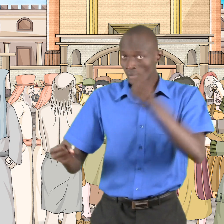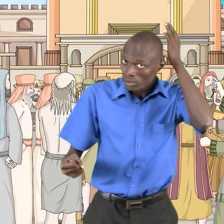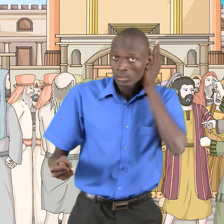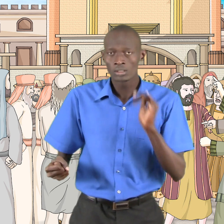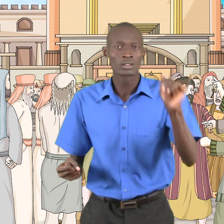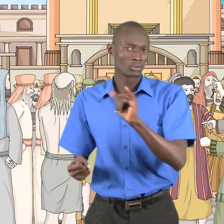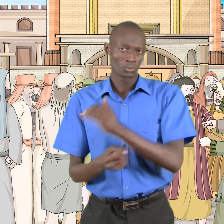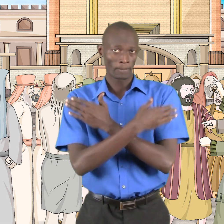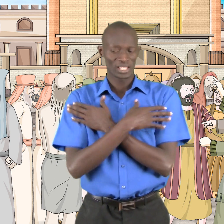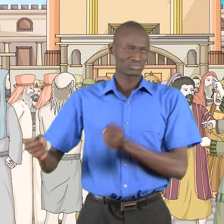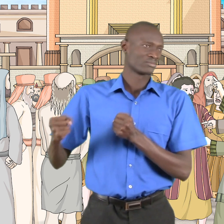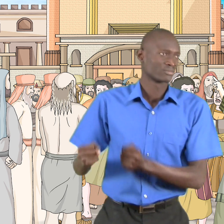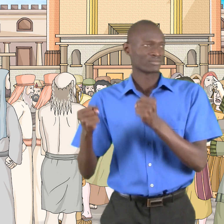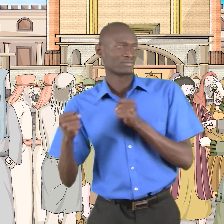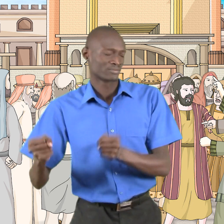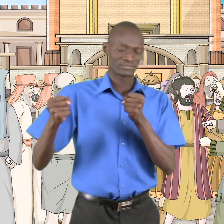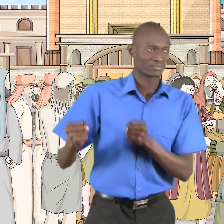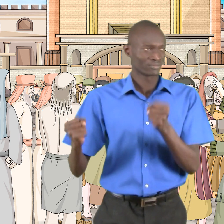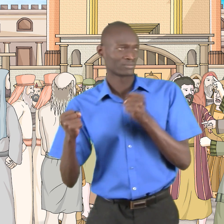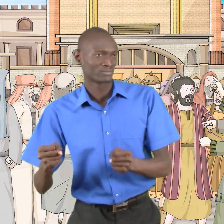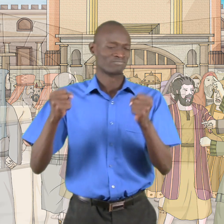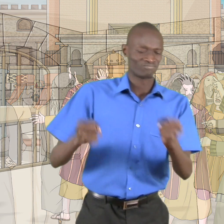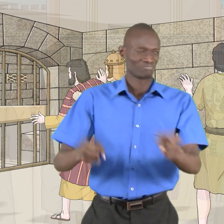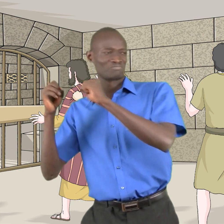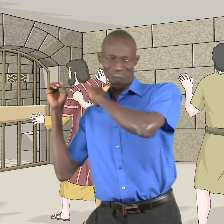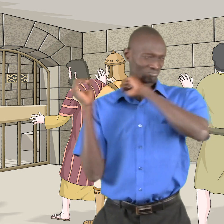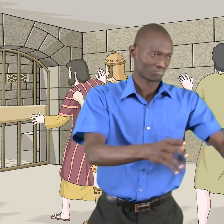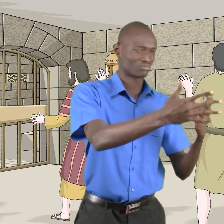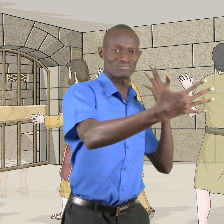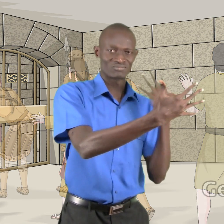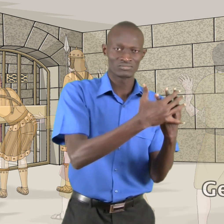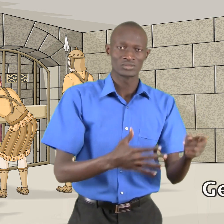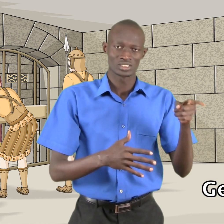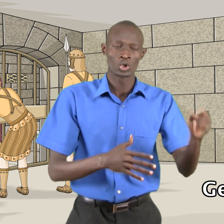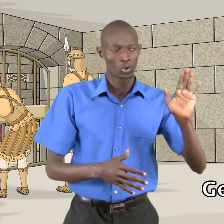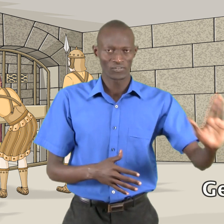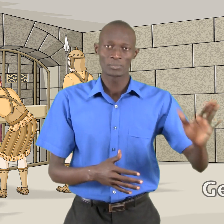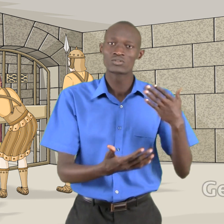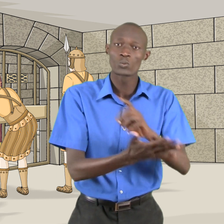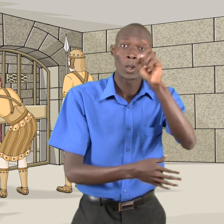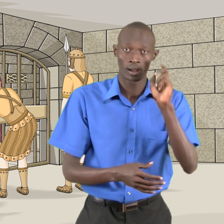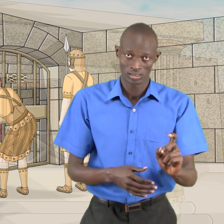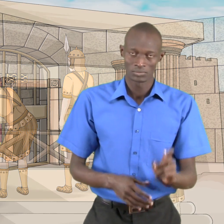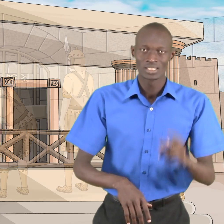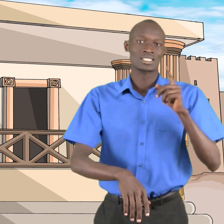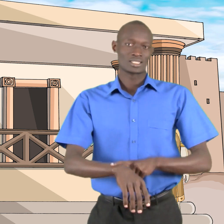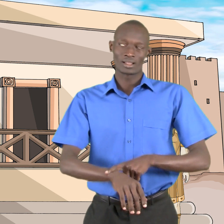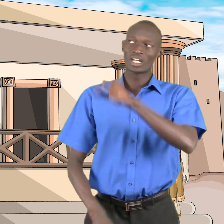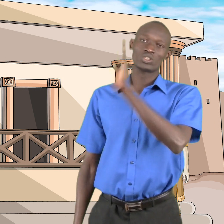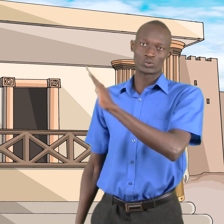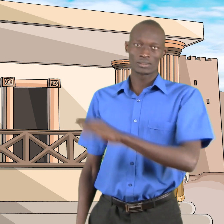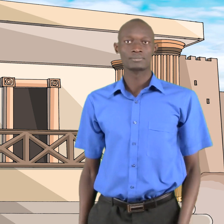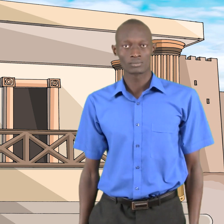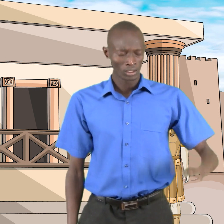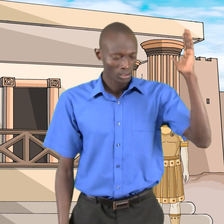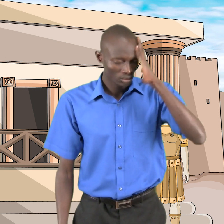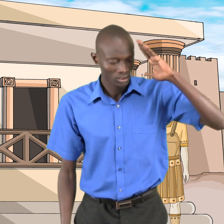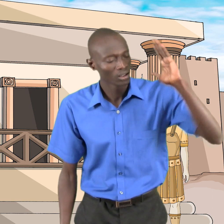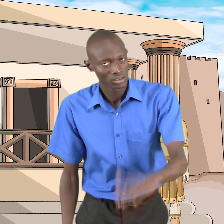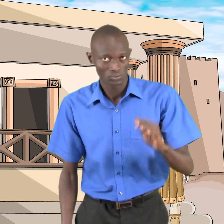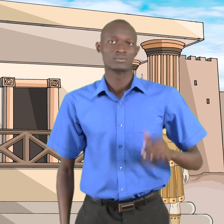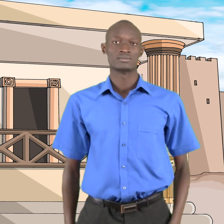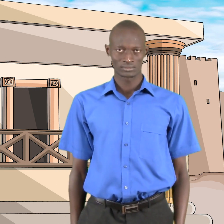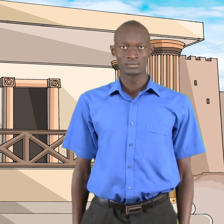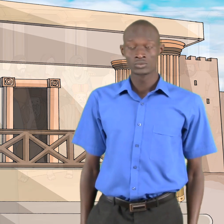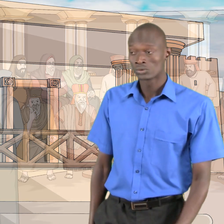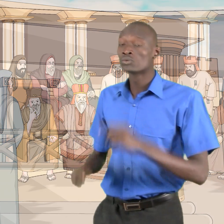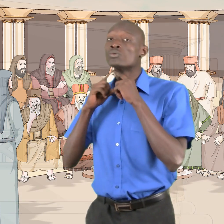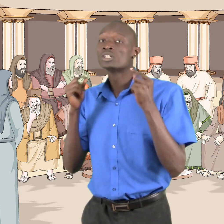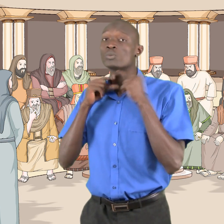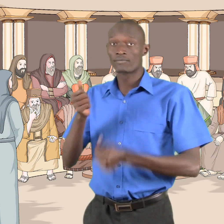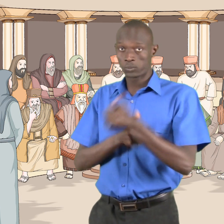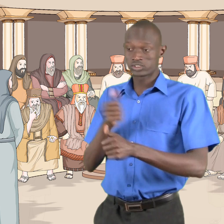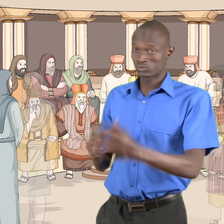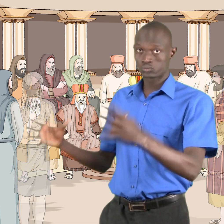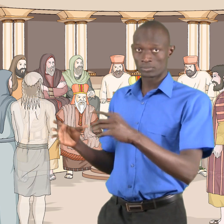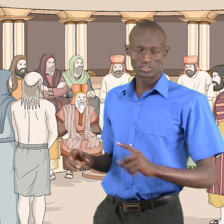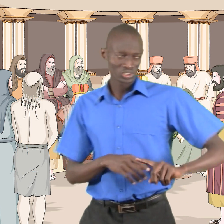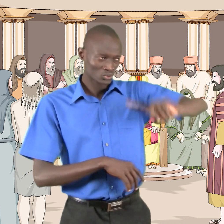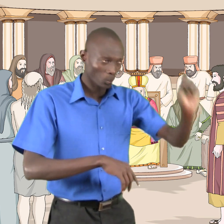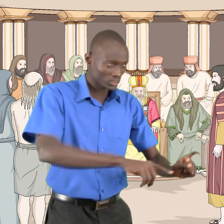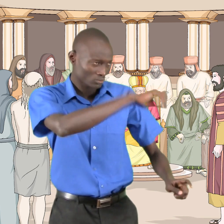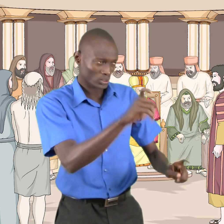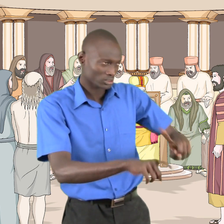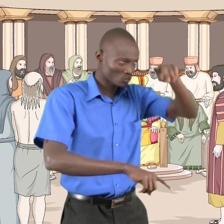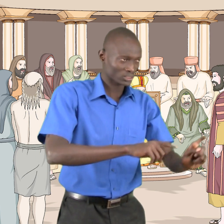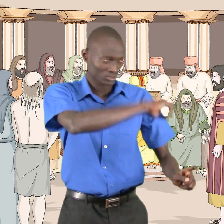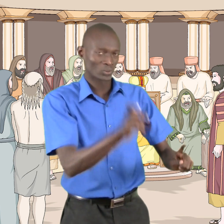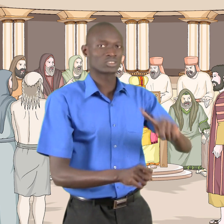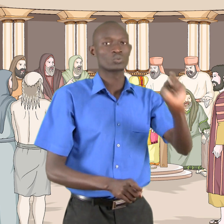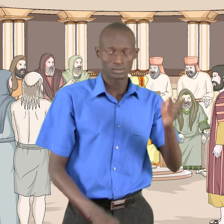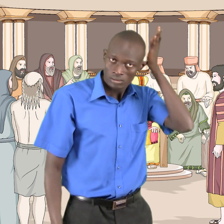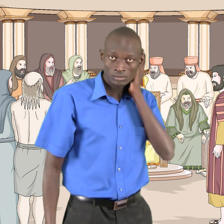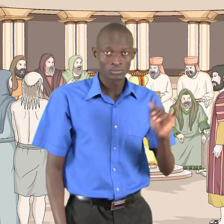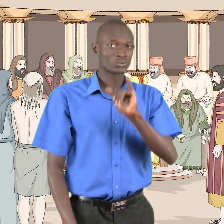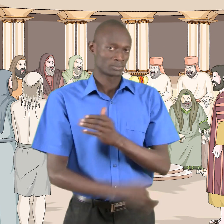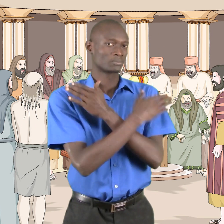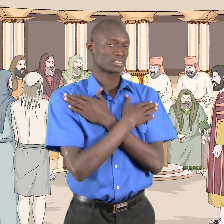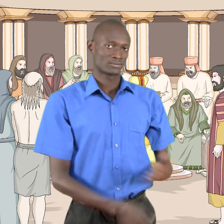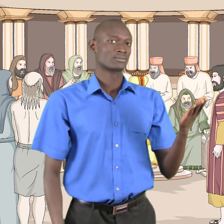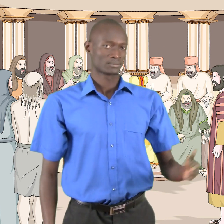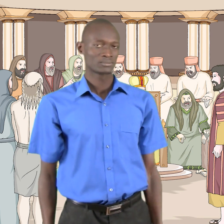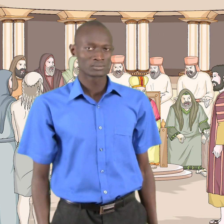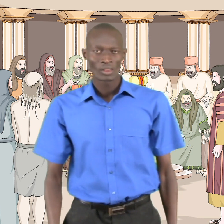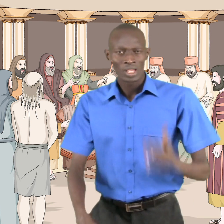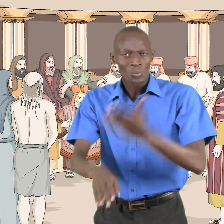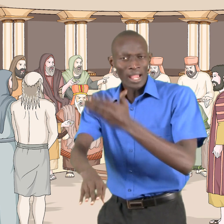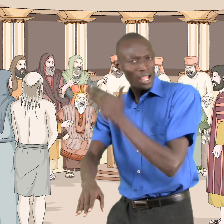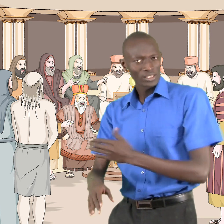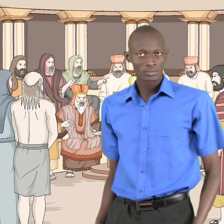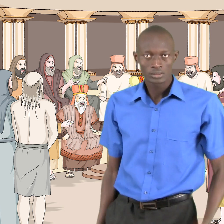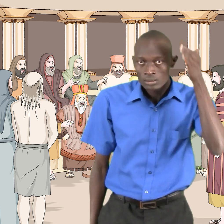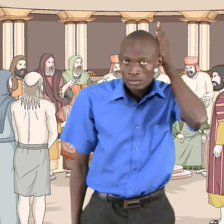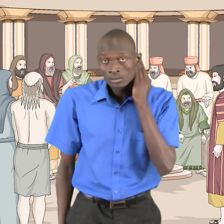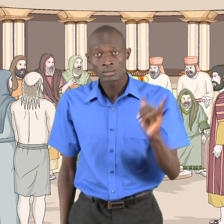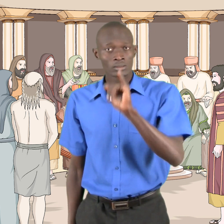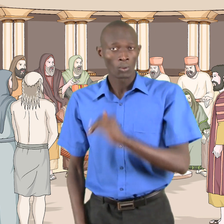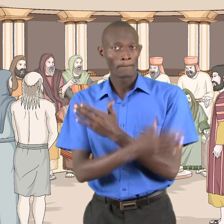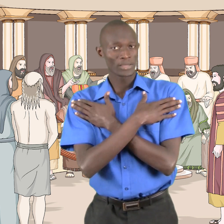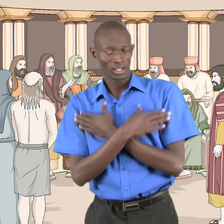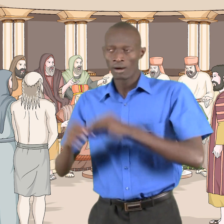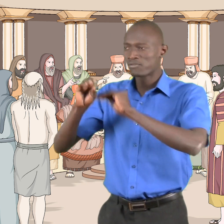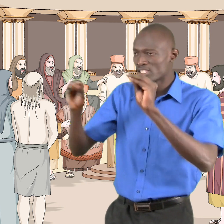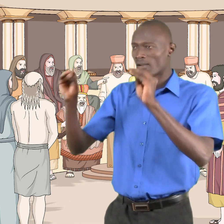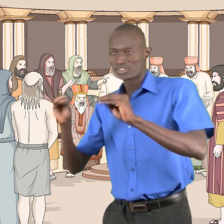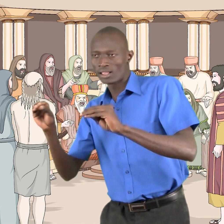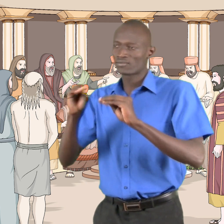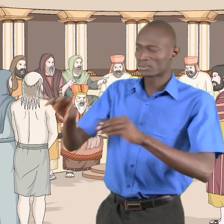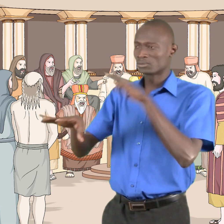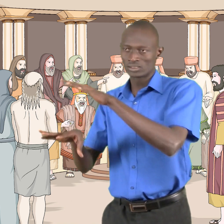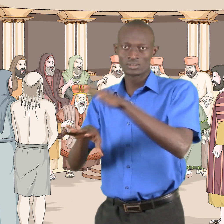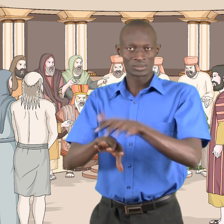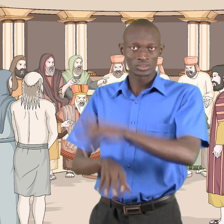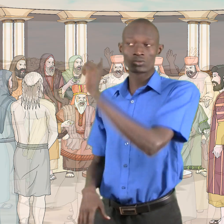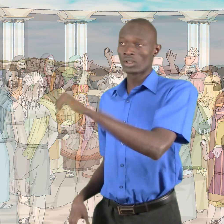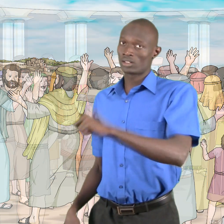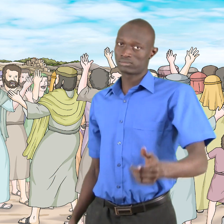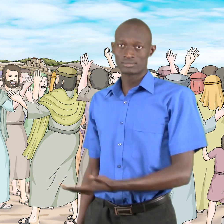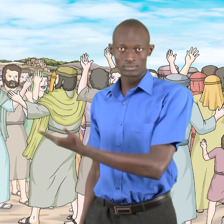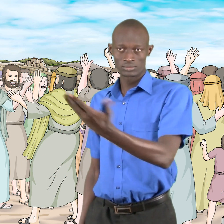They seized Peter and John, and because it was evening, they put them in custody until the next day.